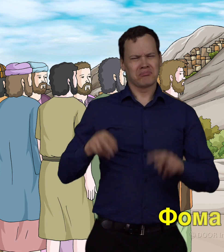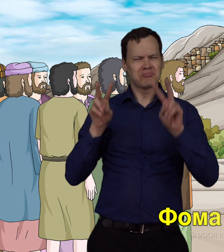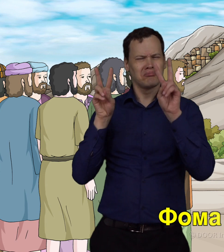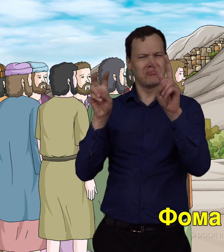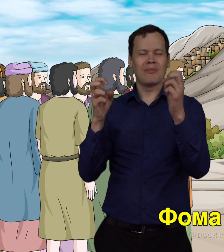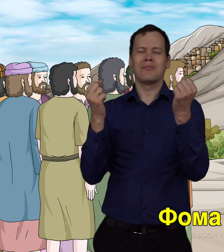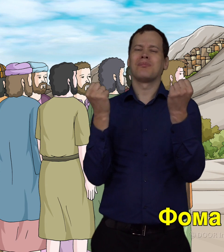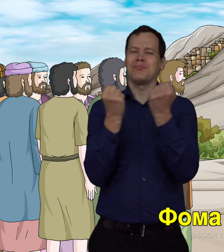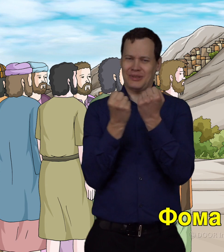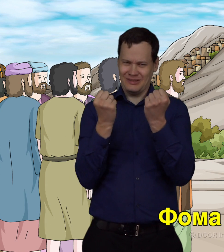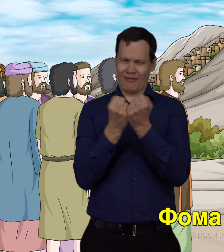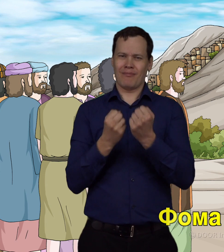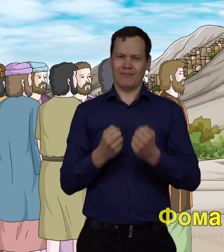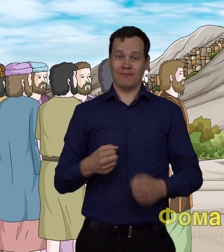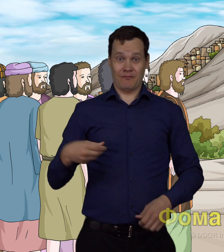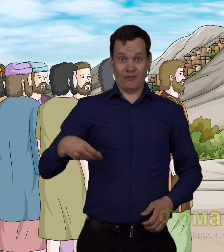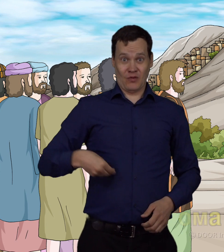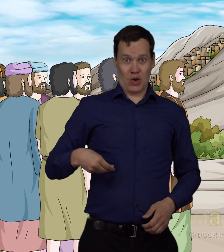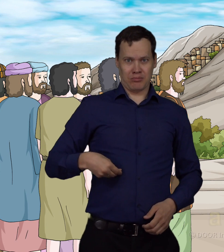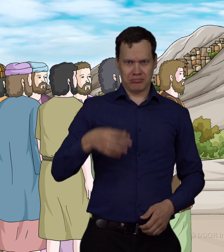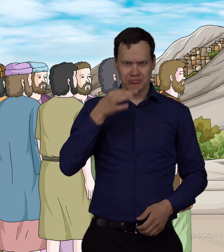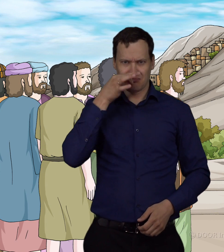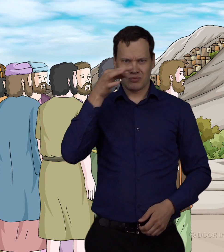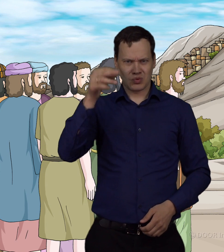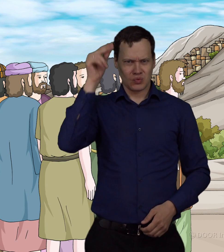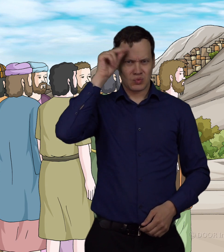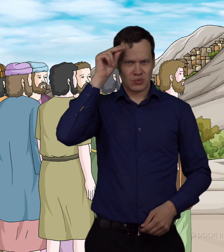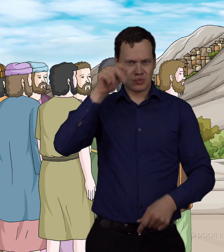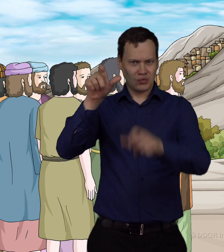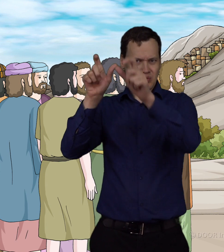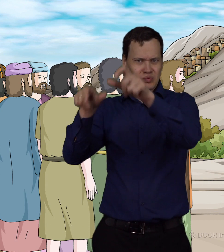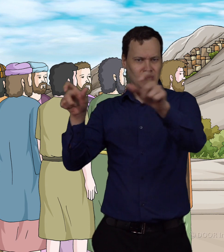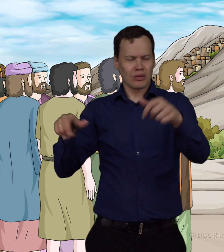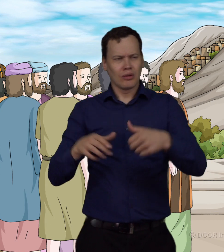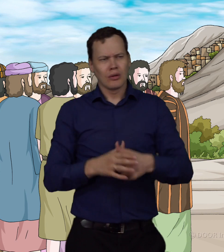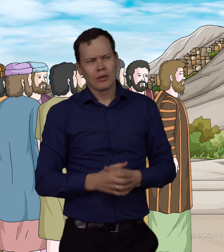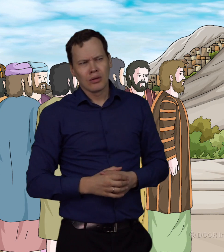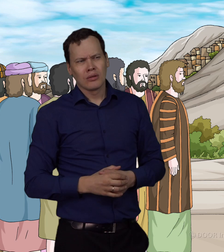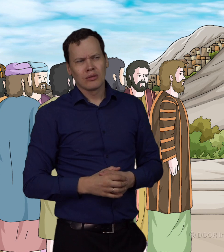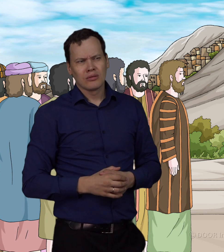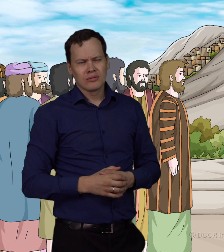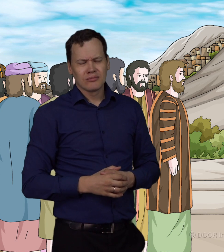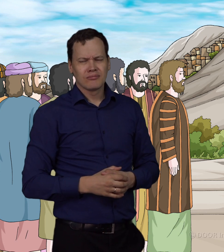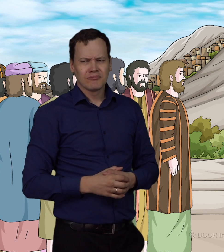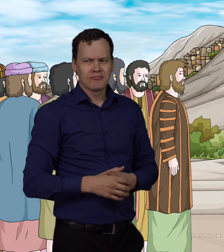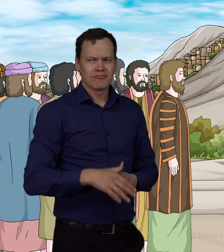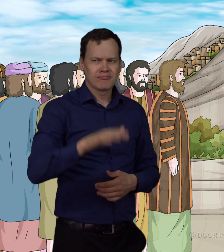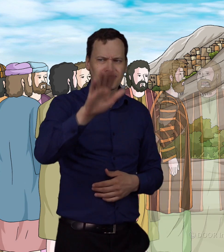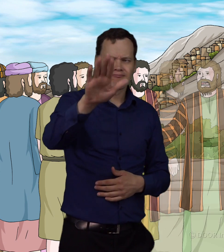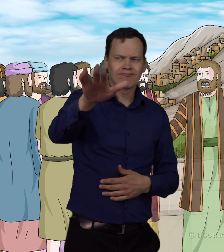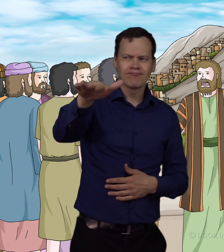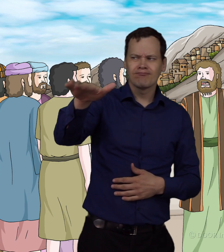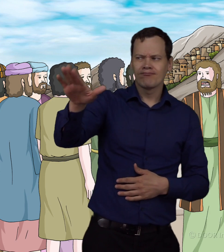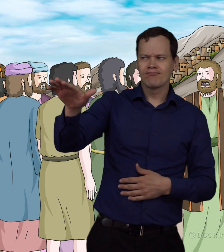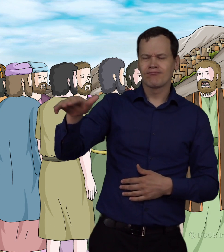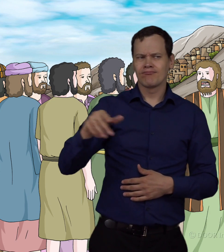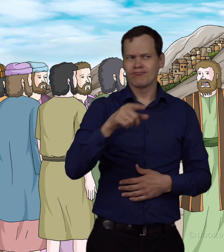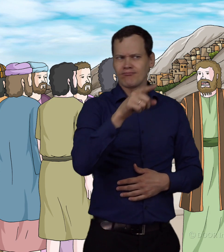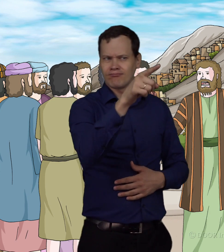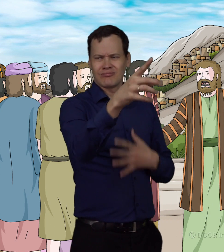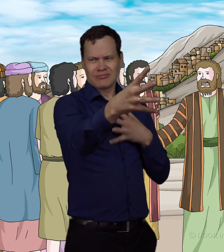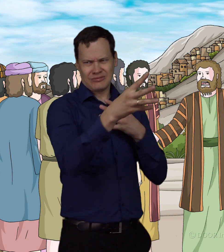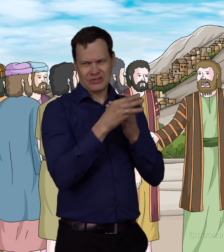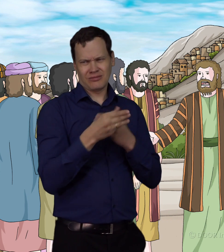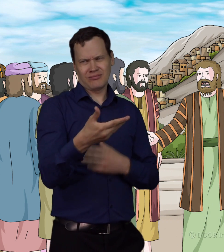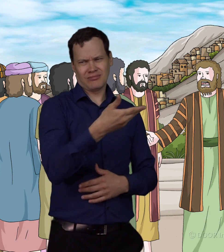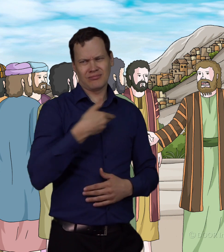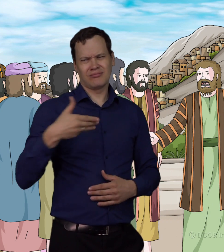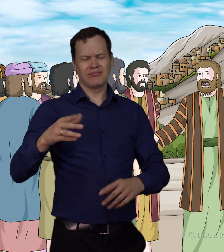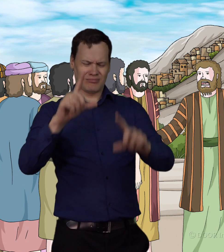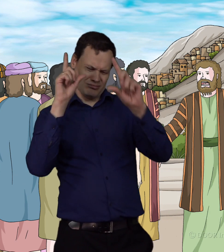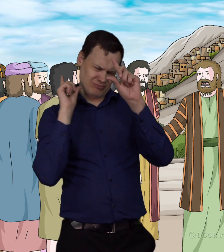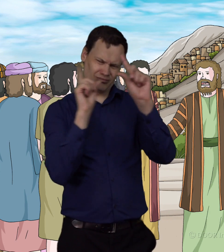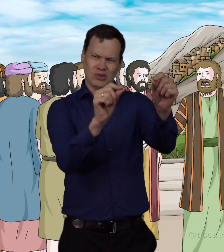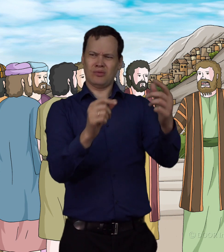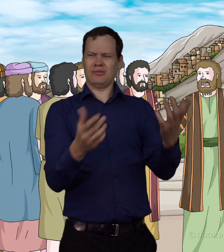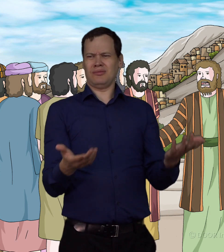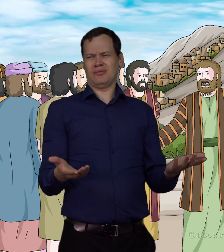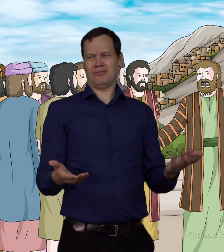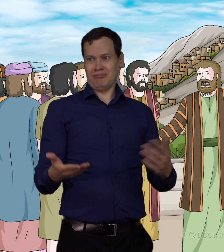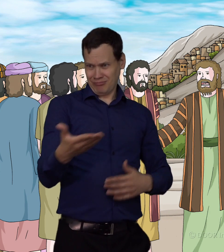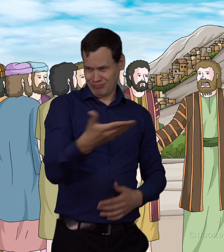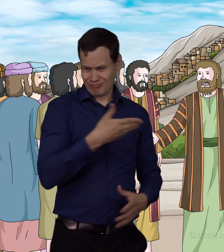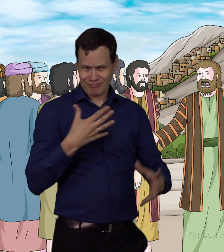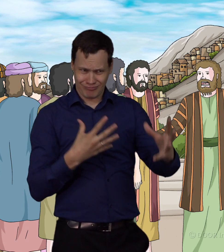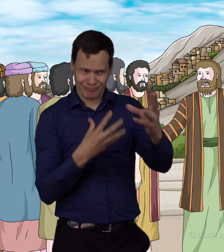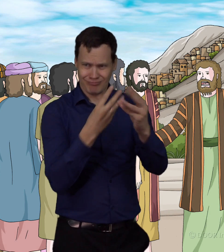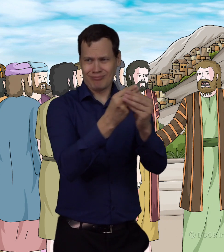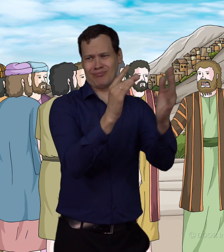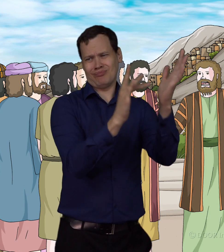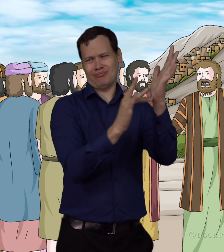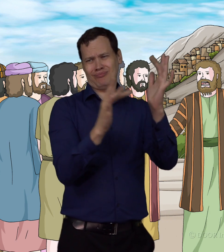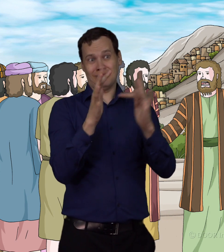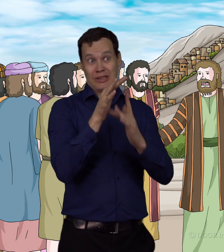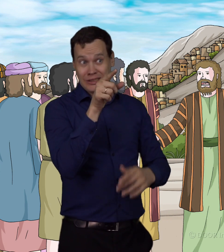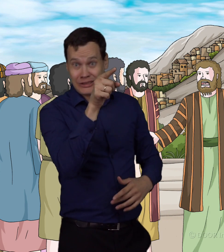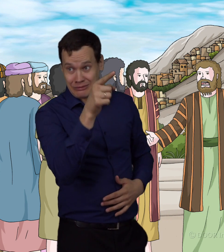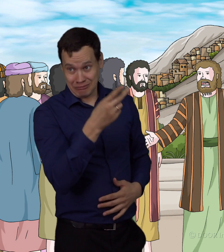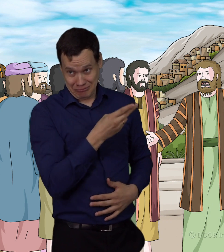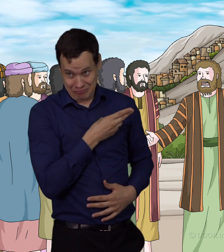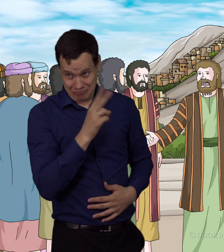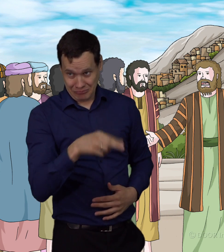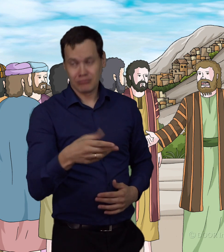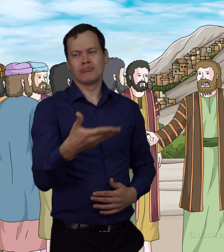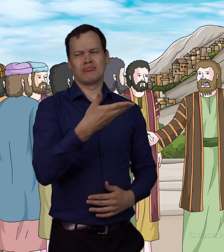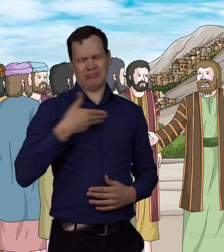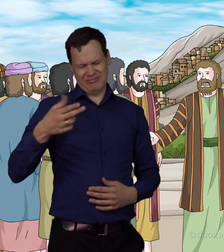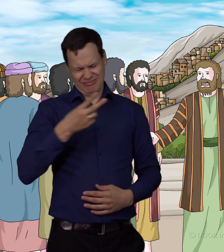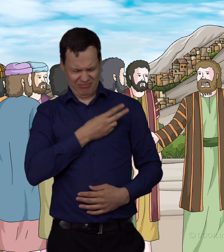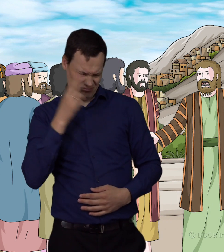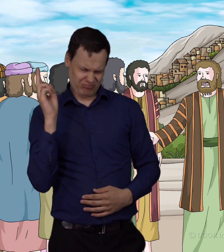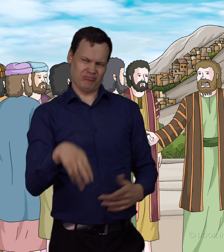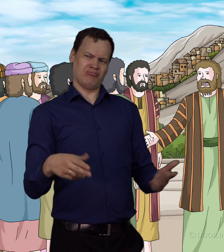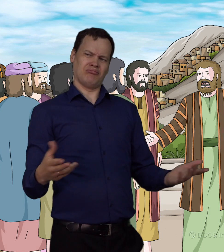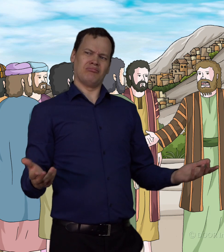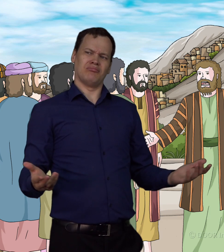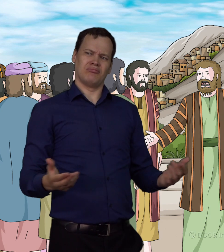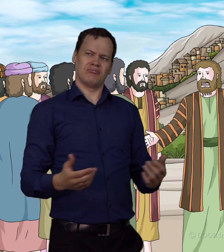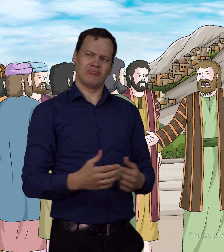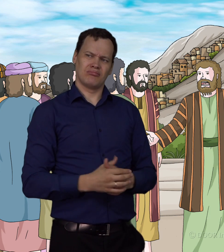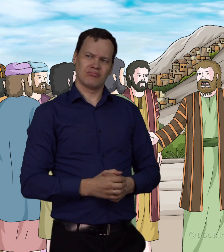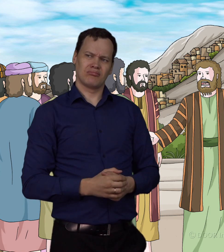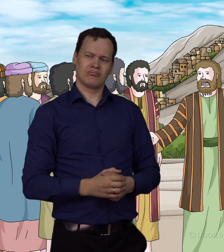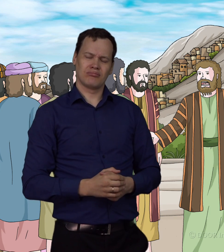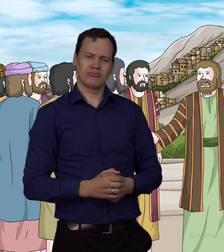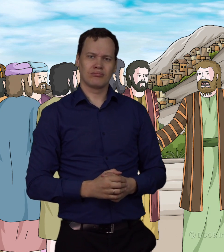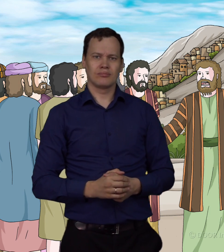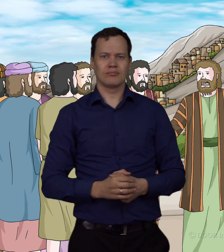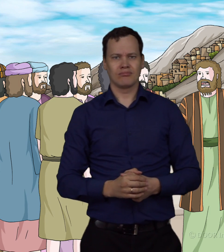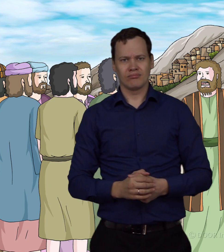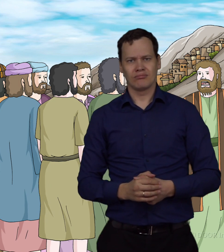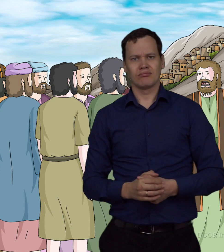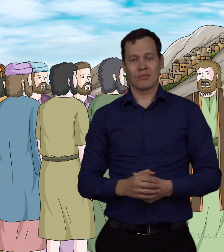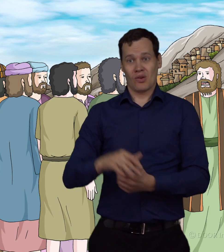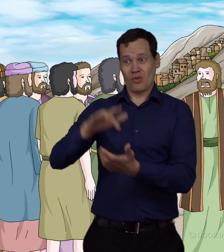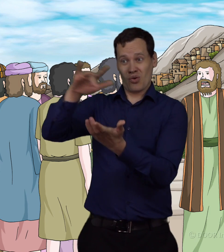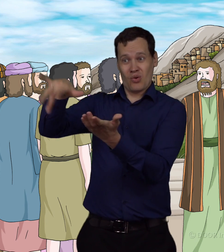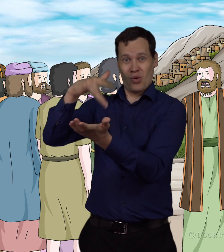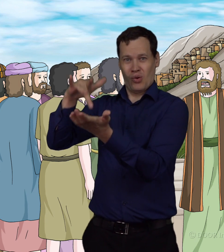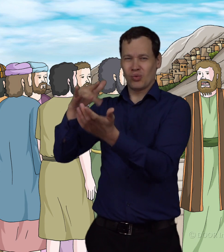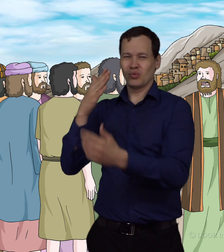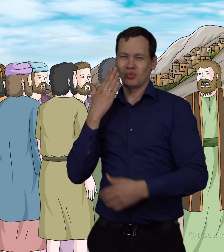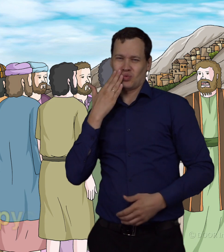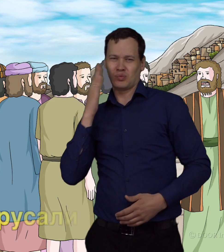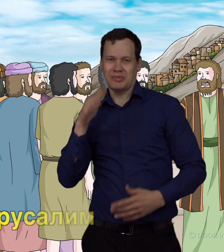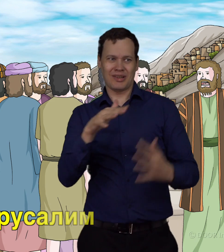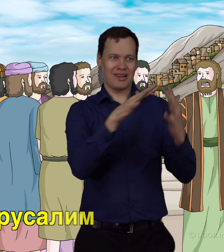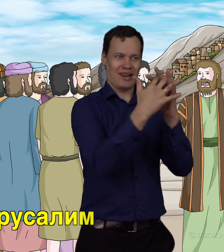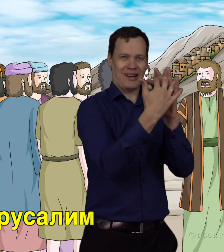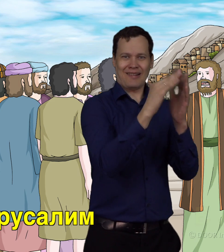Then Thomas called Didymus said to his fellow disciples, “Let us also go, so that we may die with Him.” When Jesus arrived, He found that Lazarus had already spent four days in the tomb.